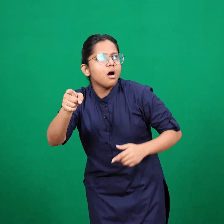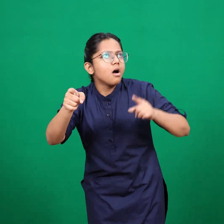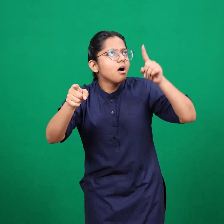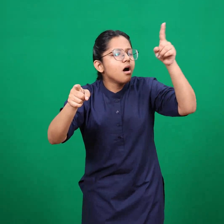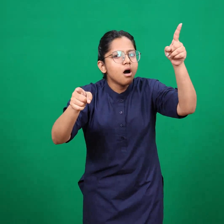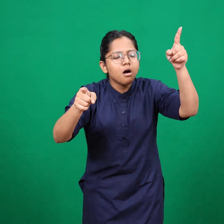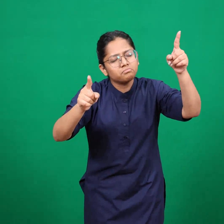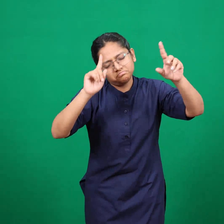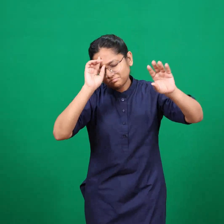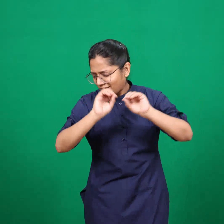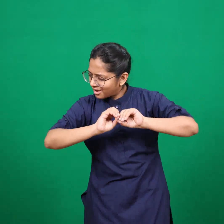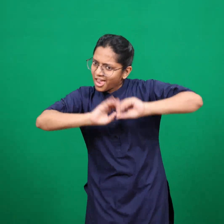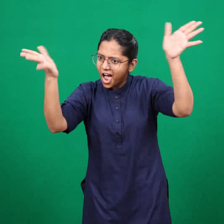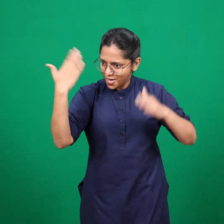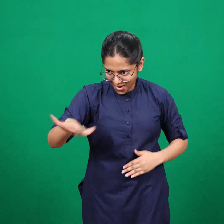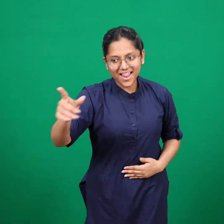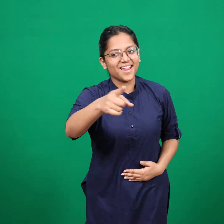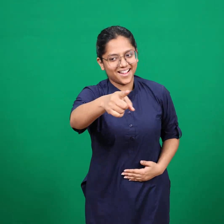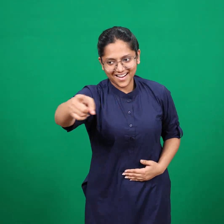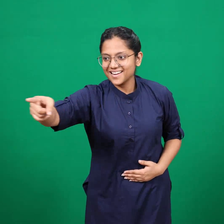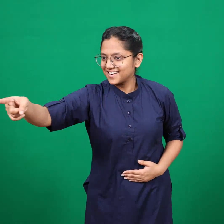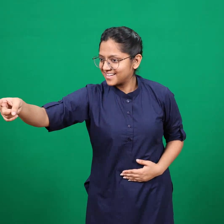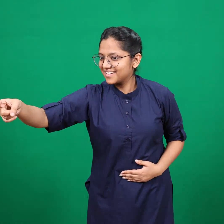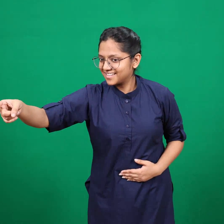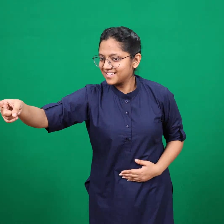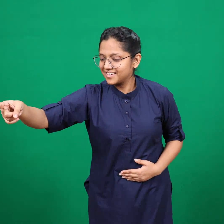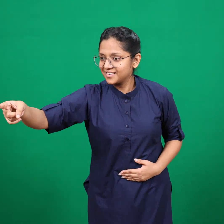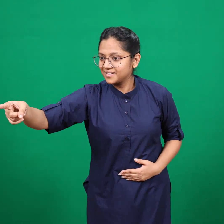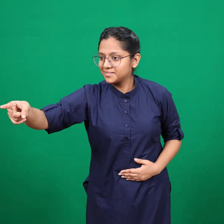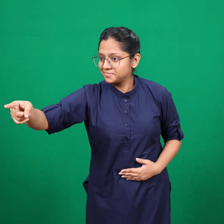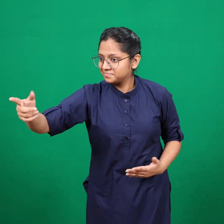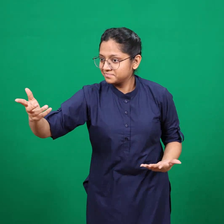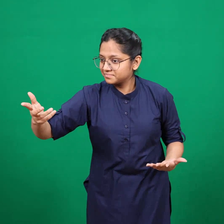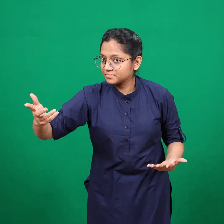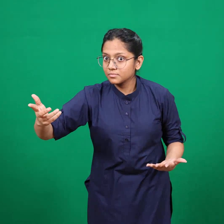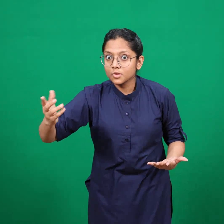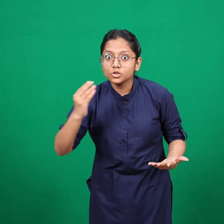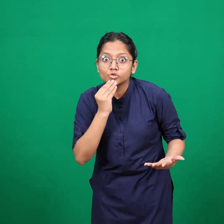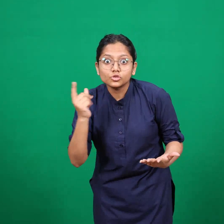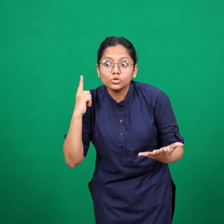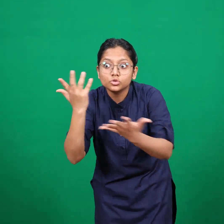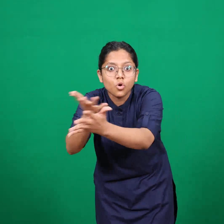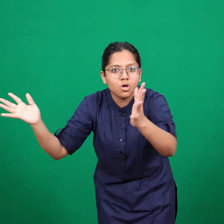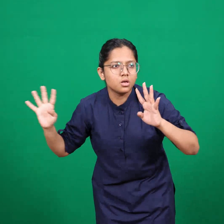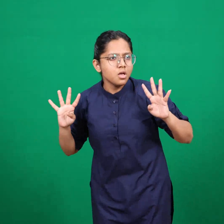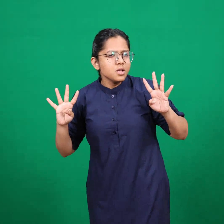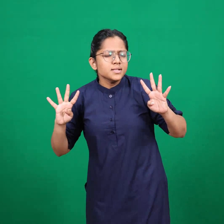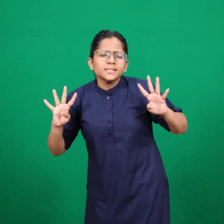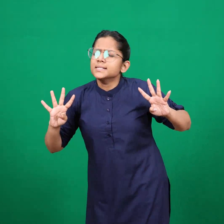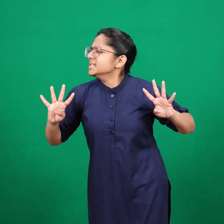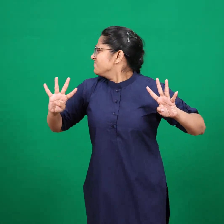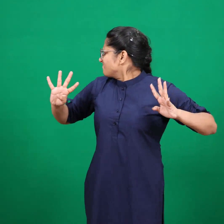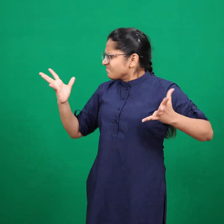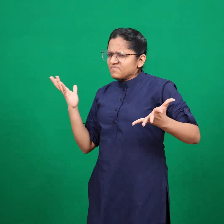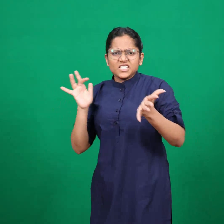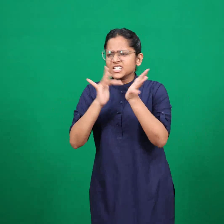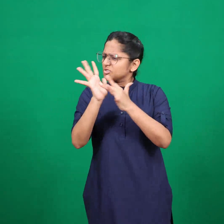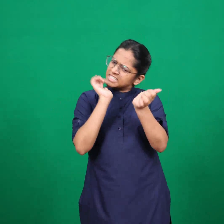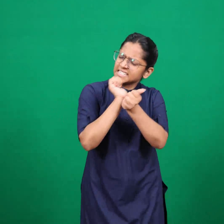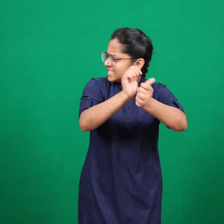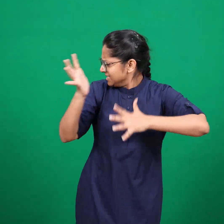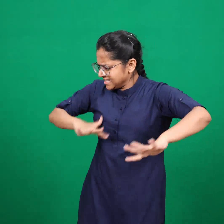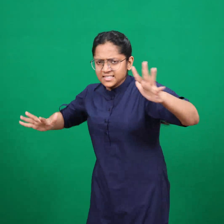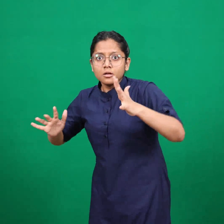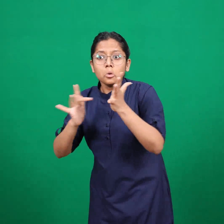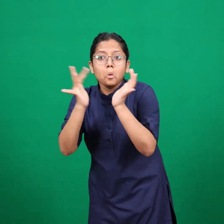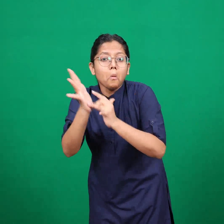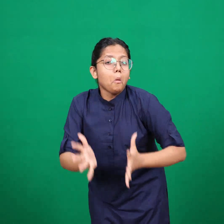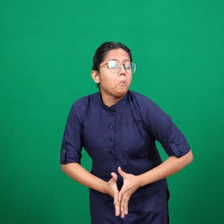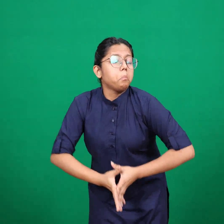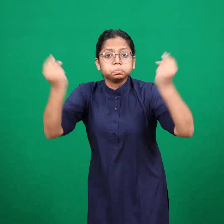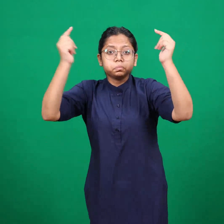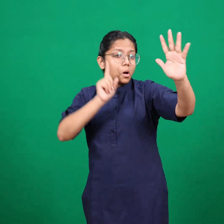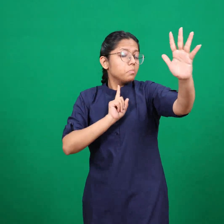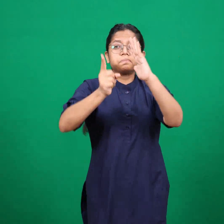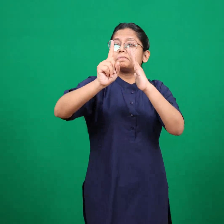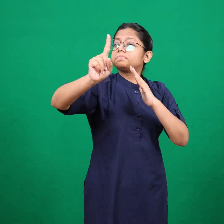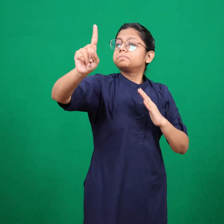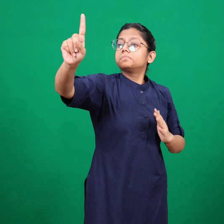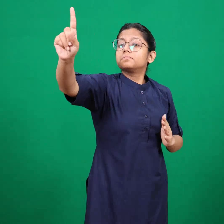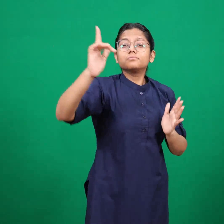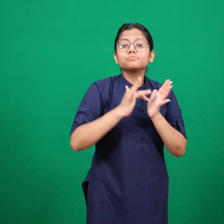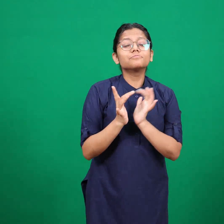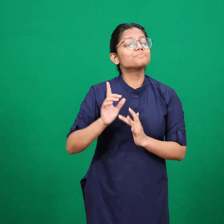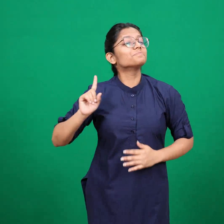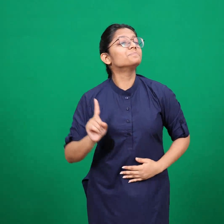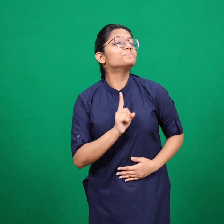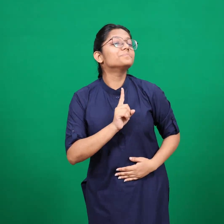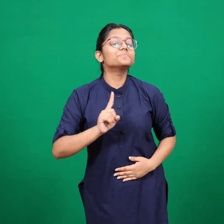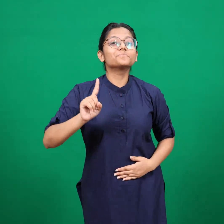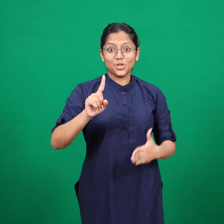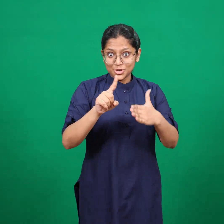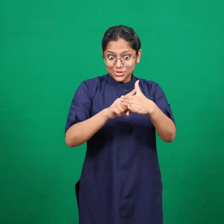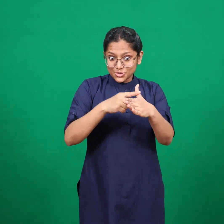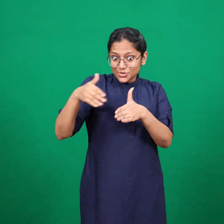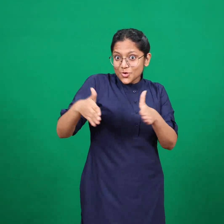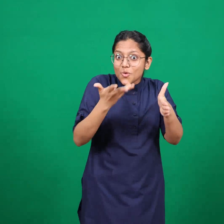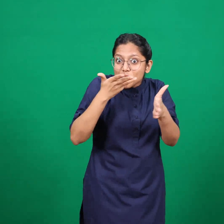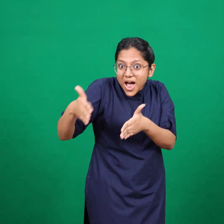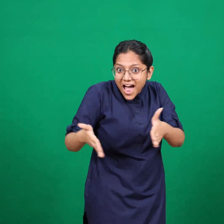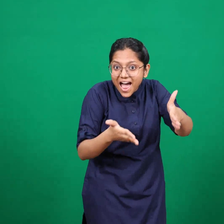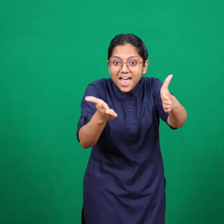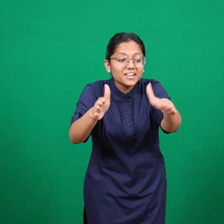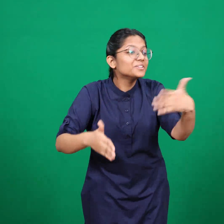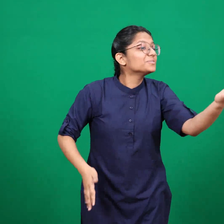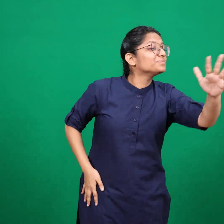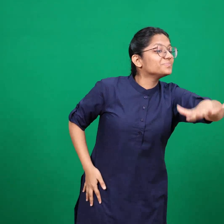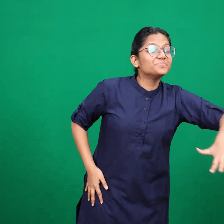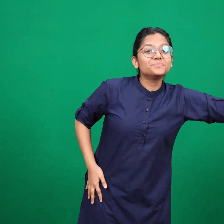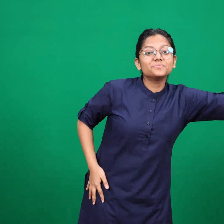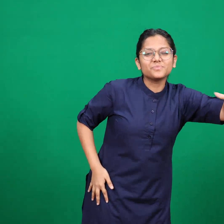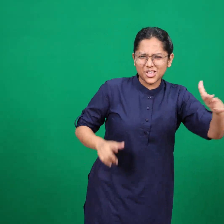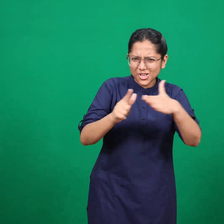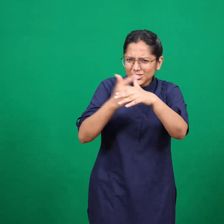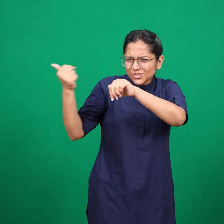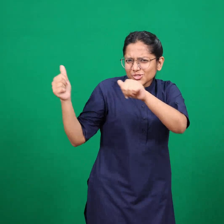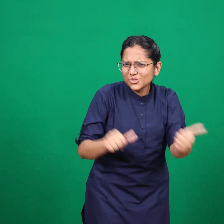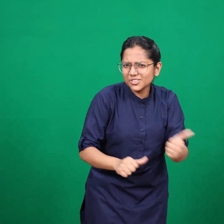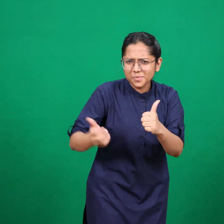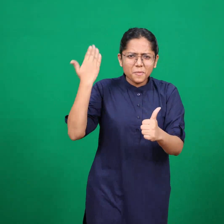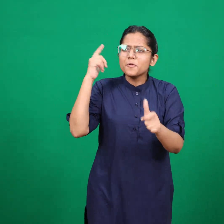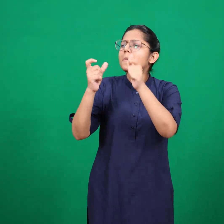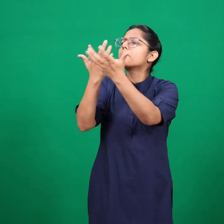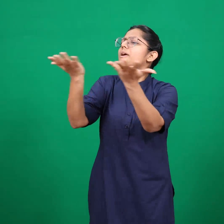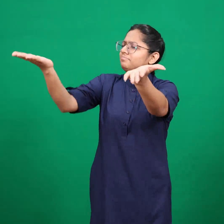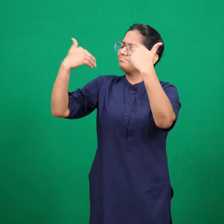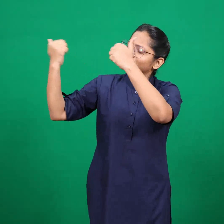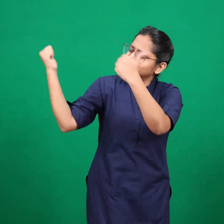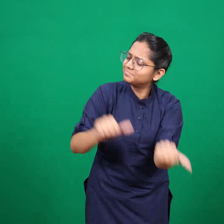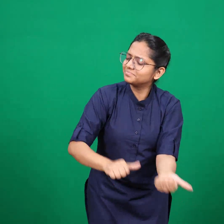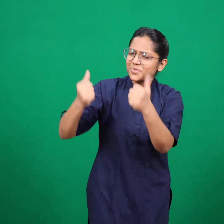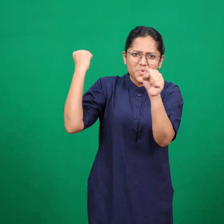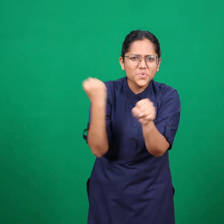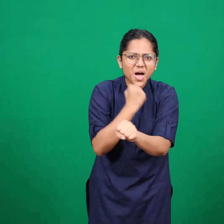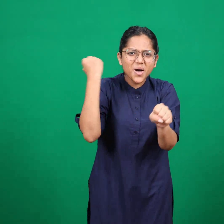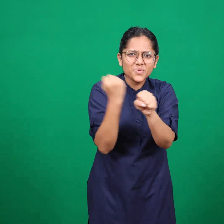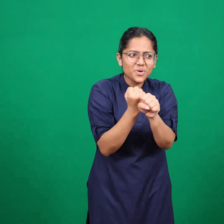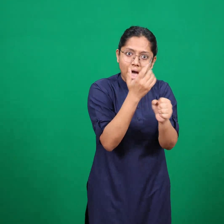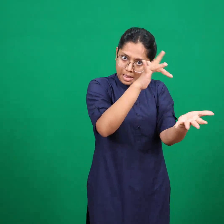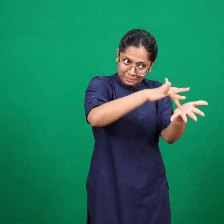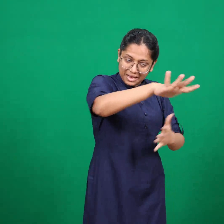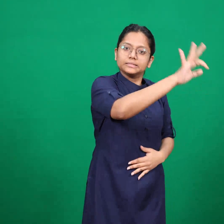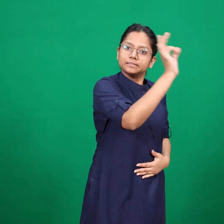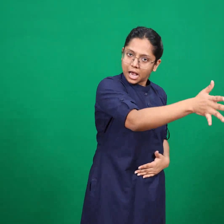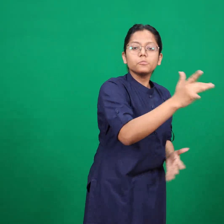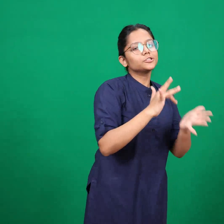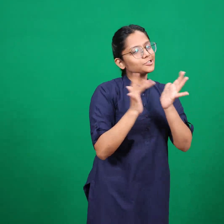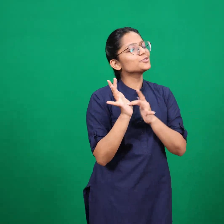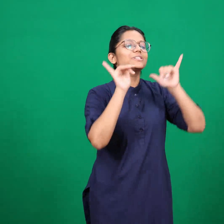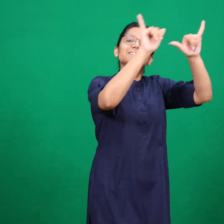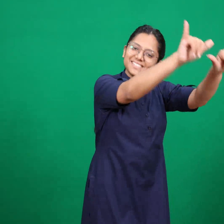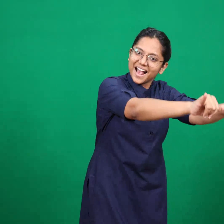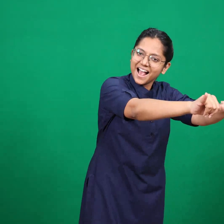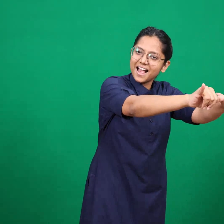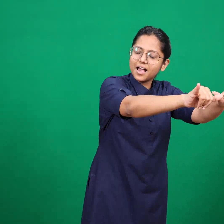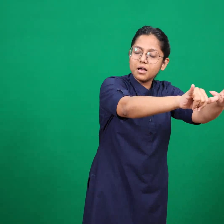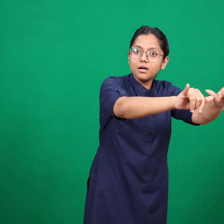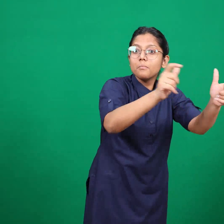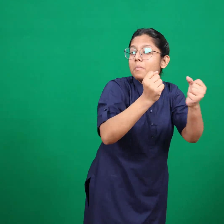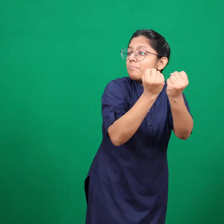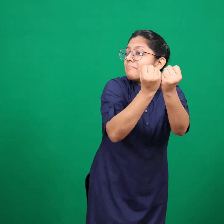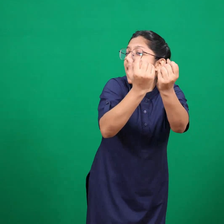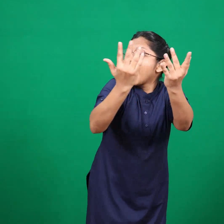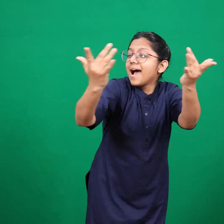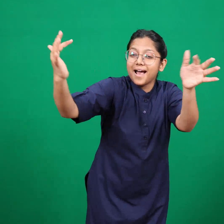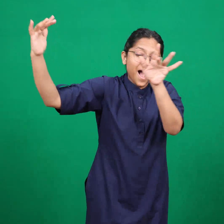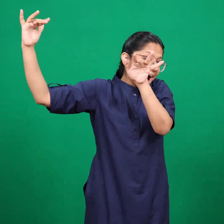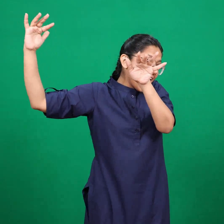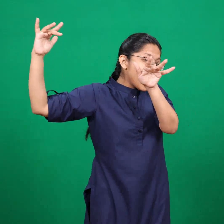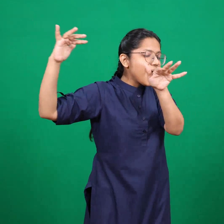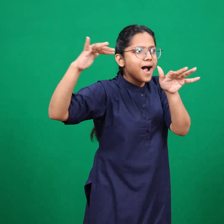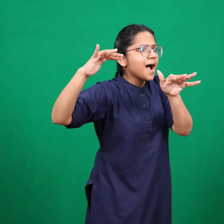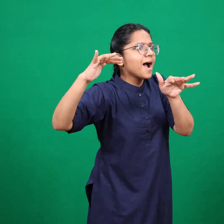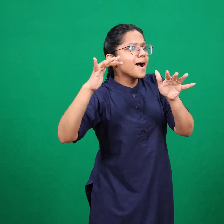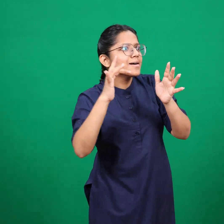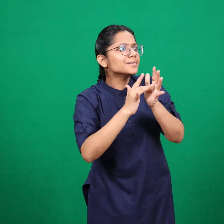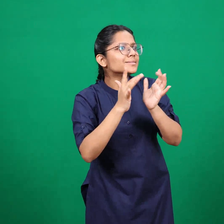Then Jesus went back across the Jordan to the place where John had first been baptizing, and He stayed there.